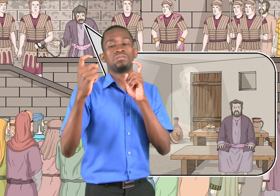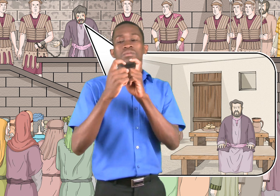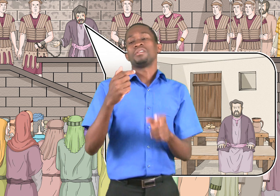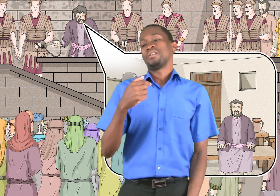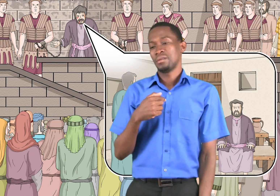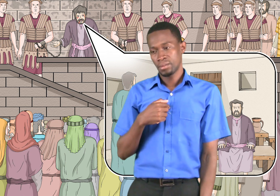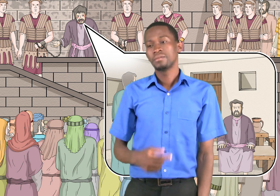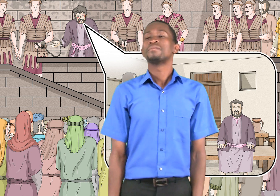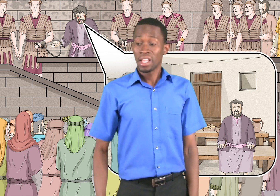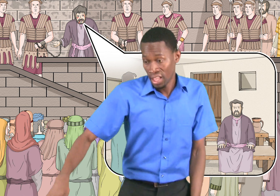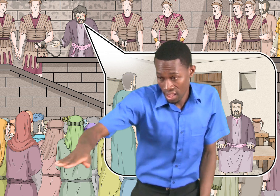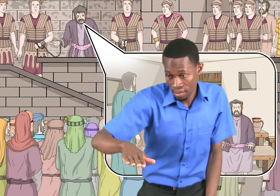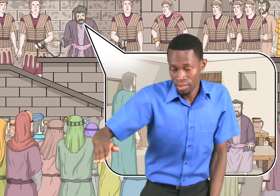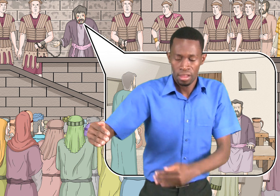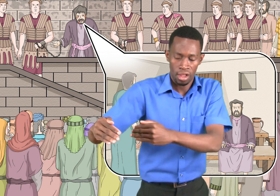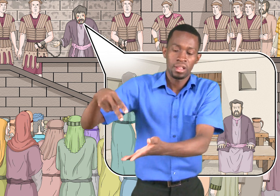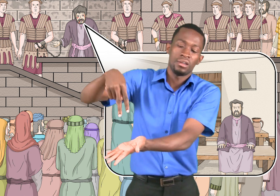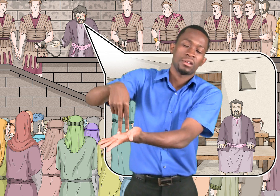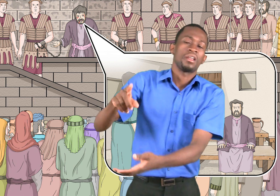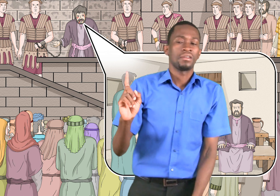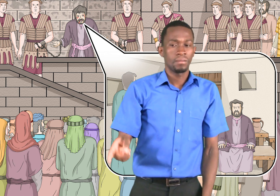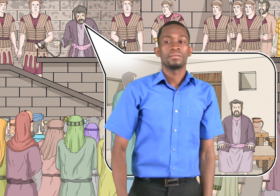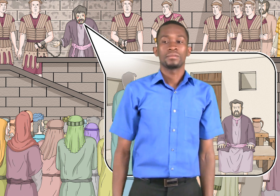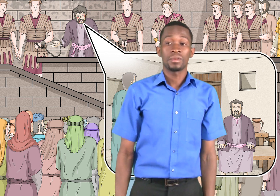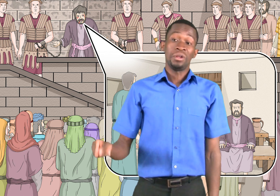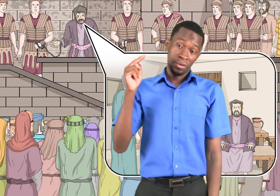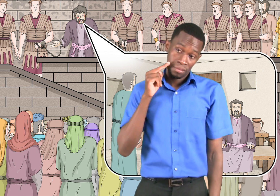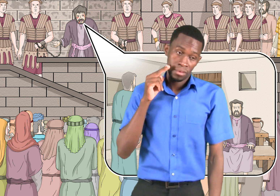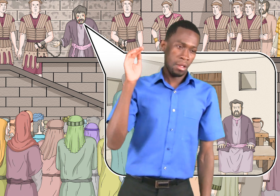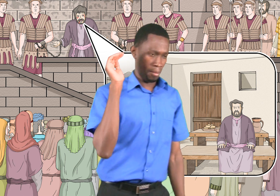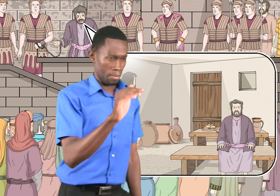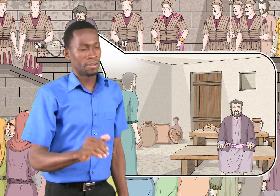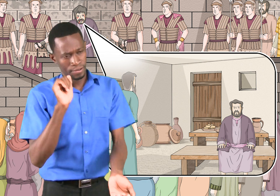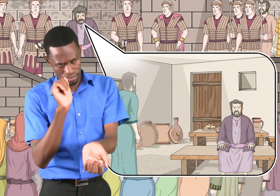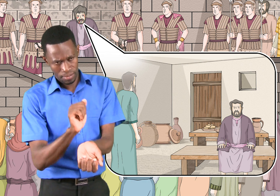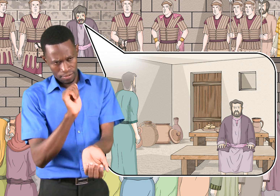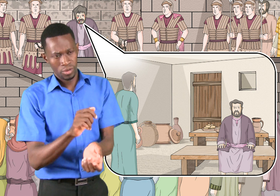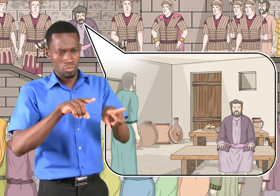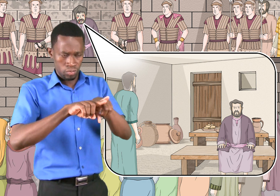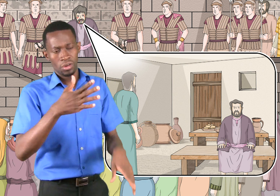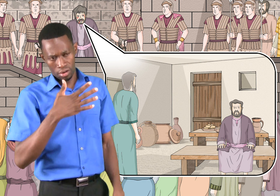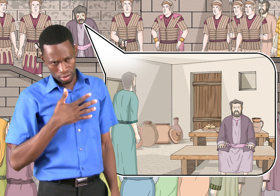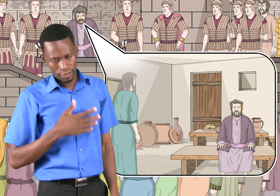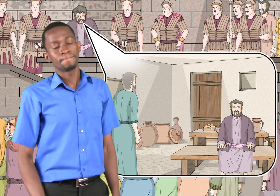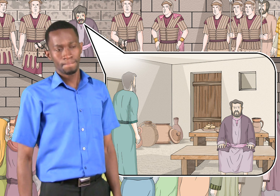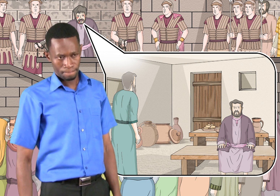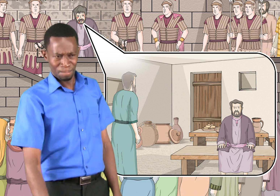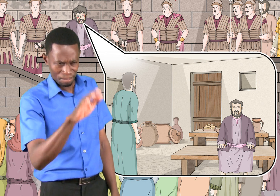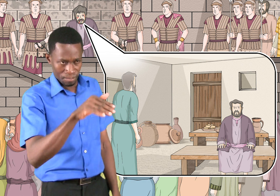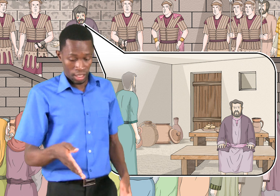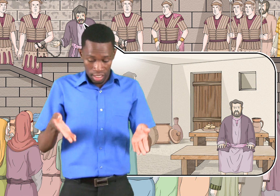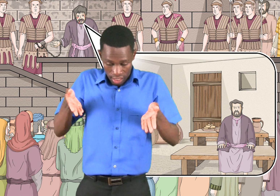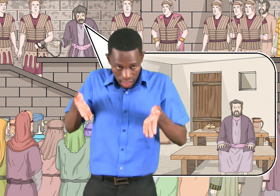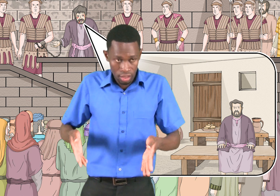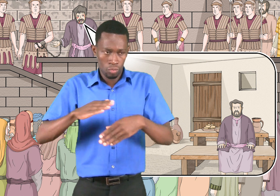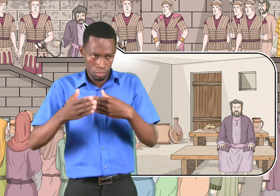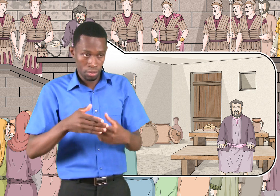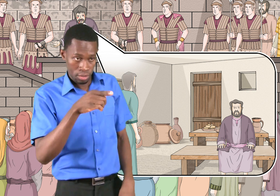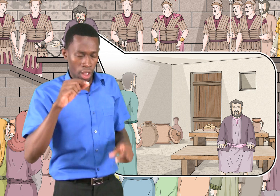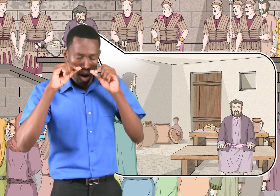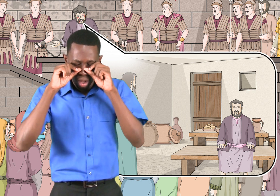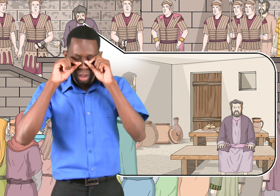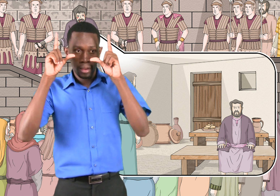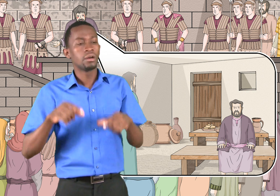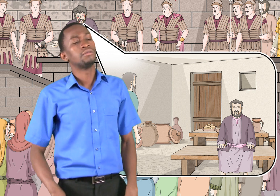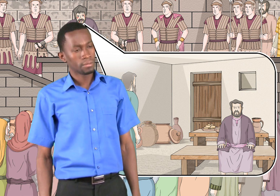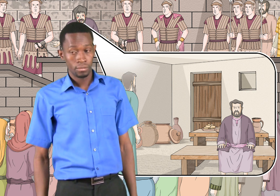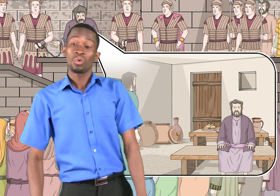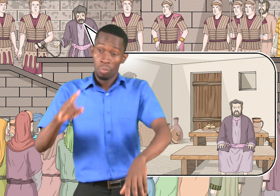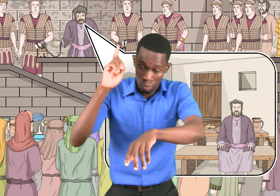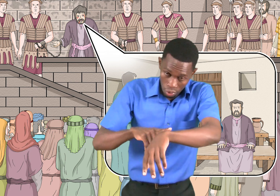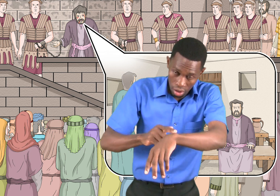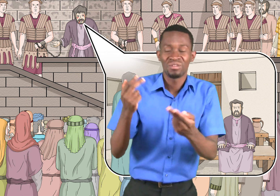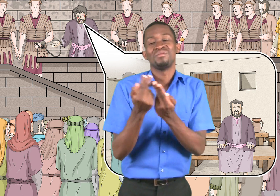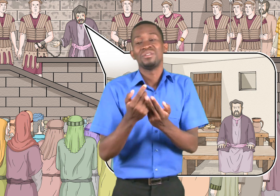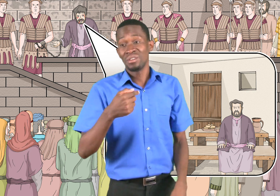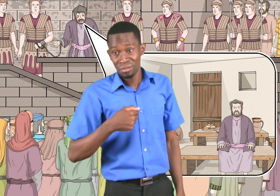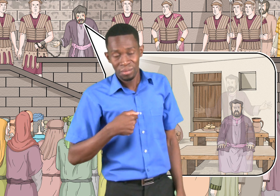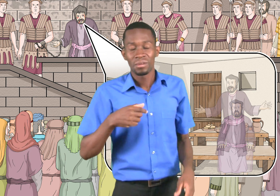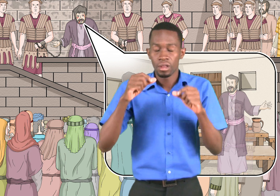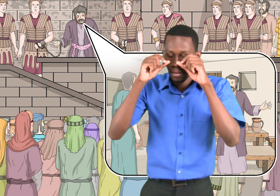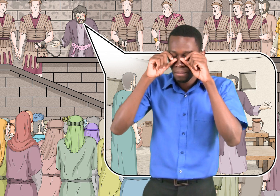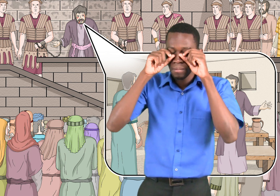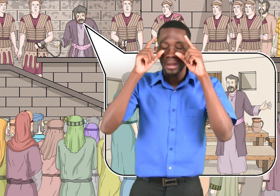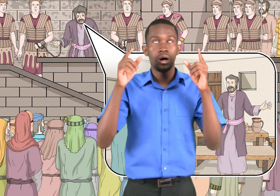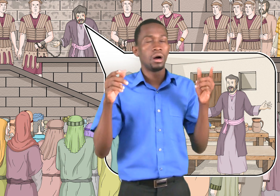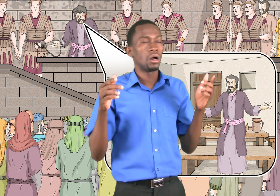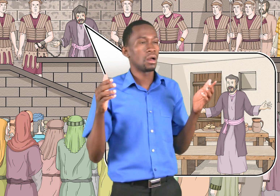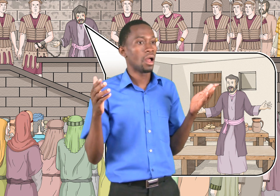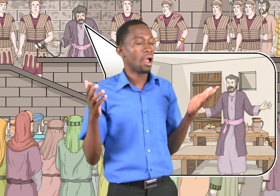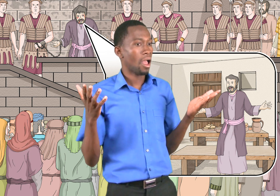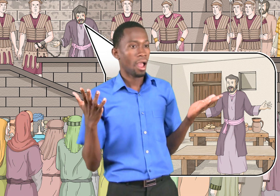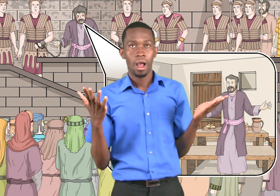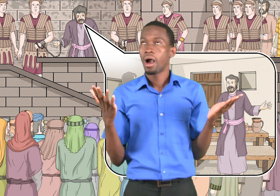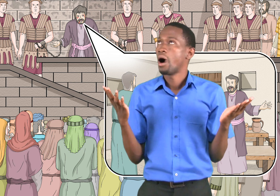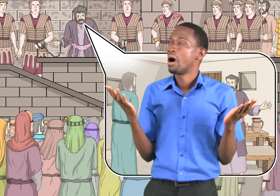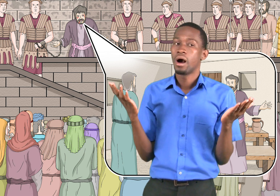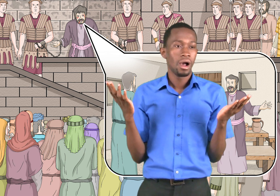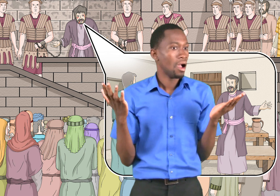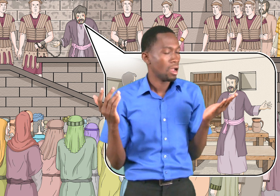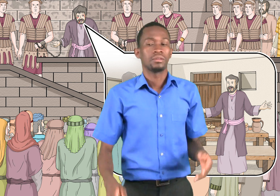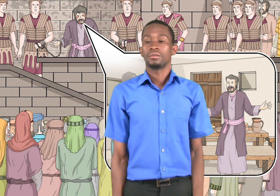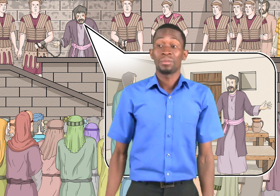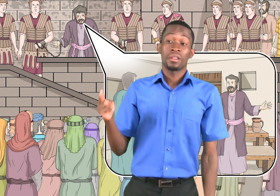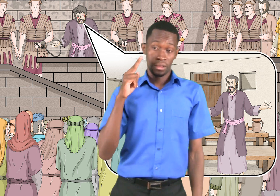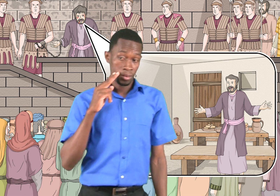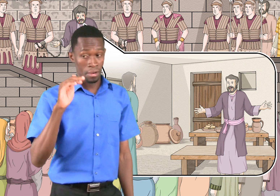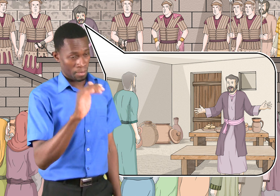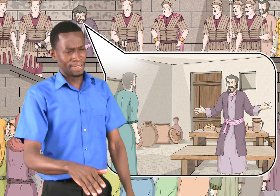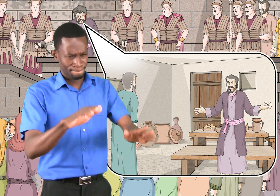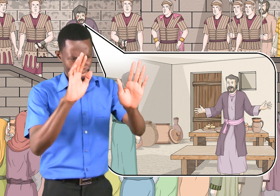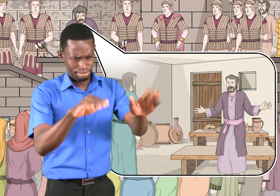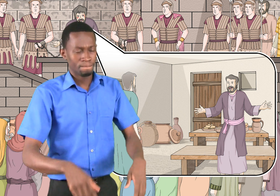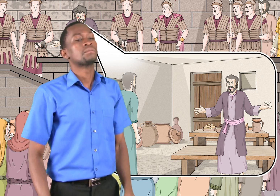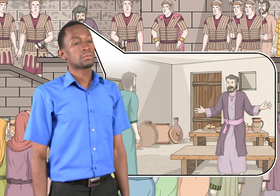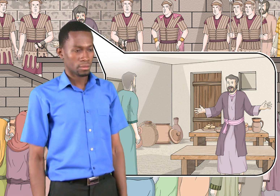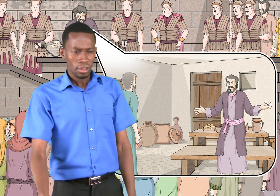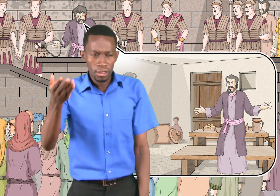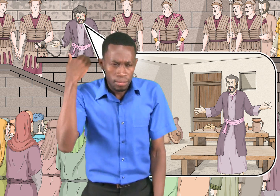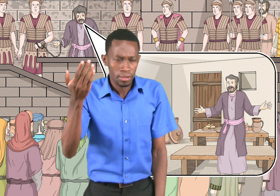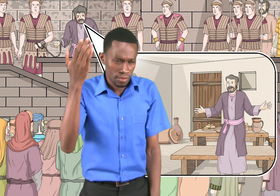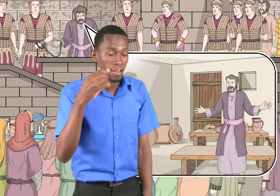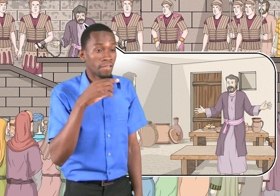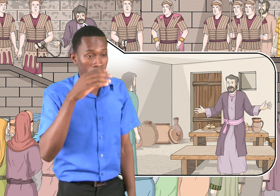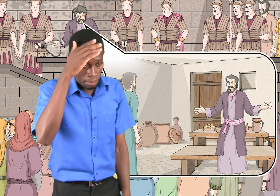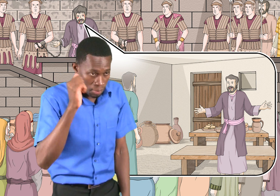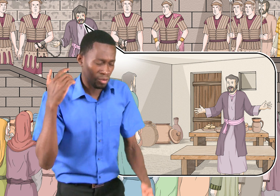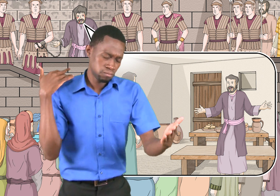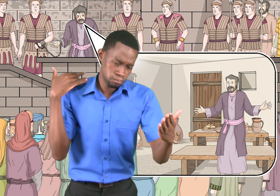‘Brother Saul,’ he said, ‘receive your sight.’ And at that moment I could see him.